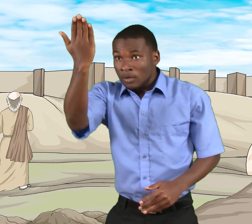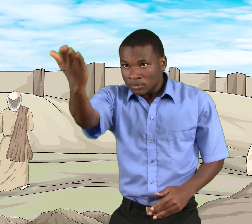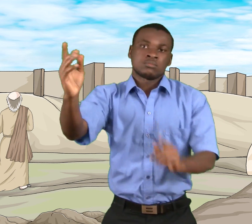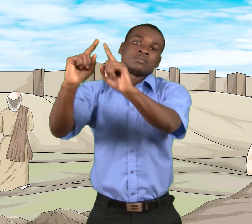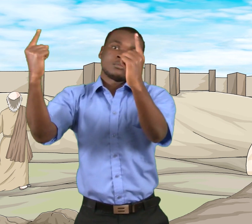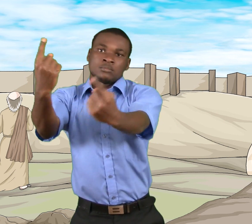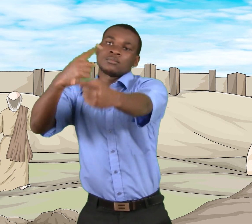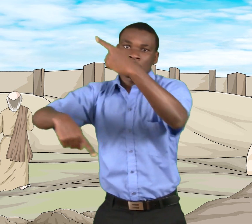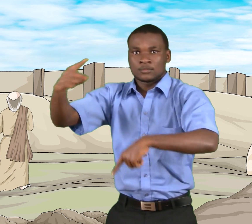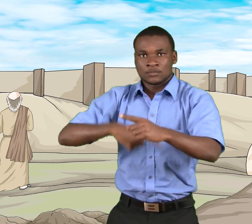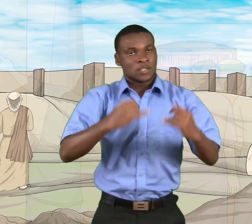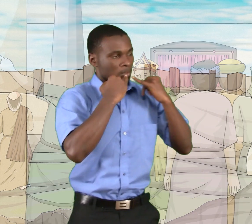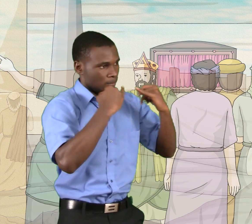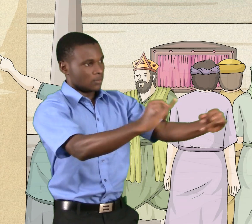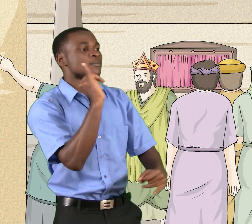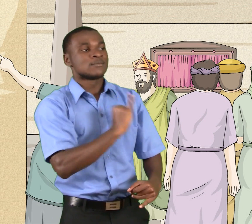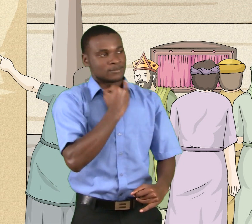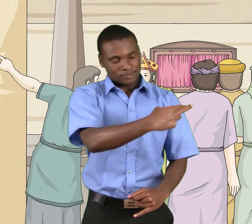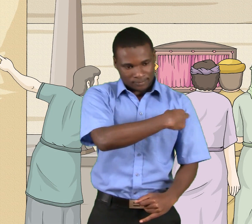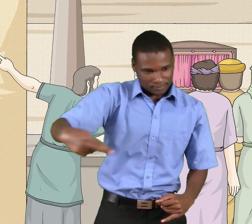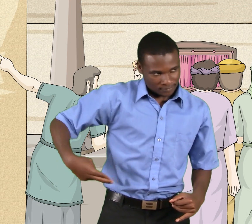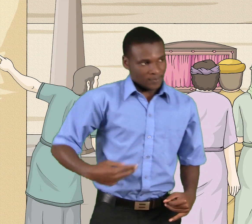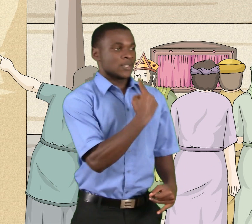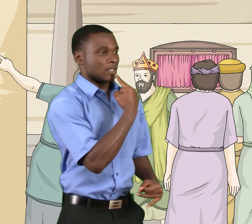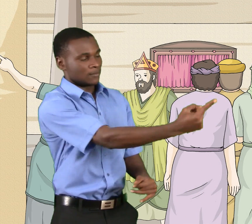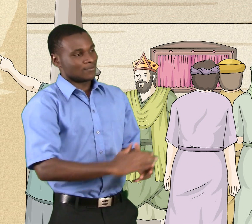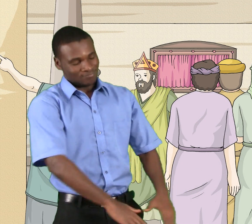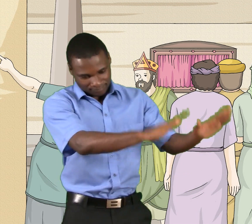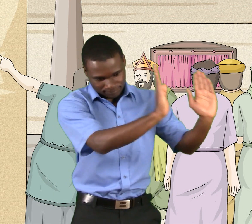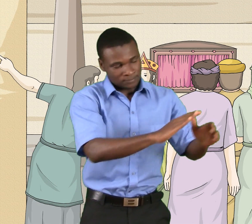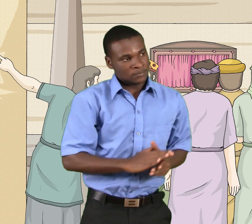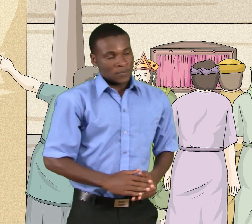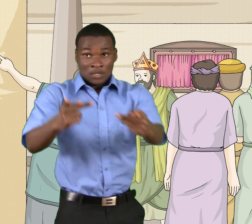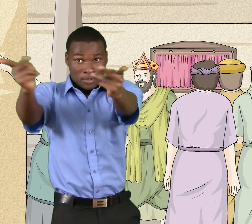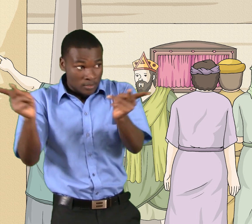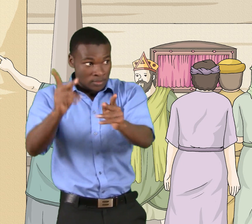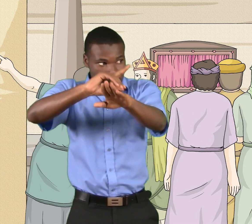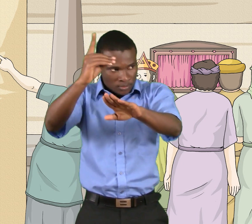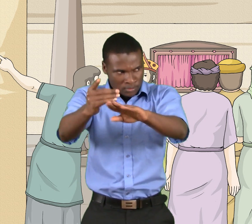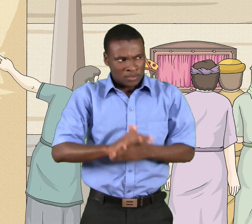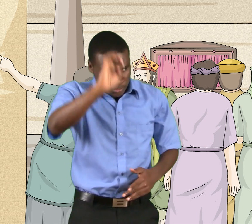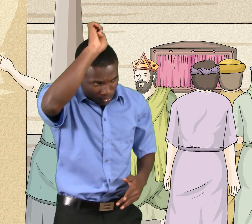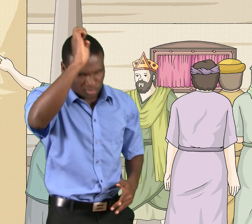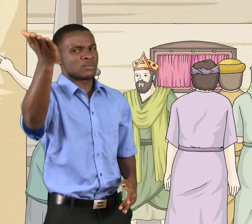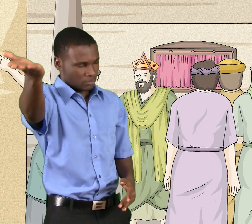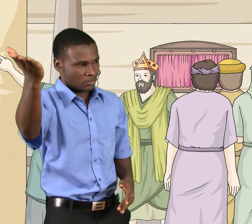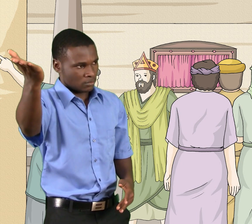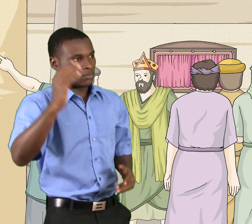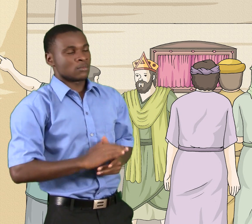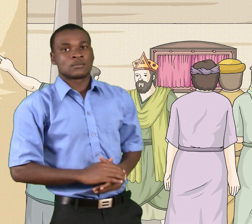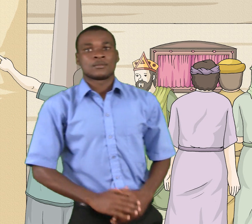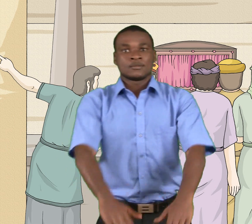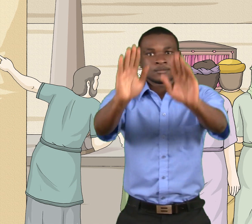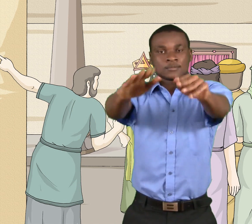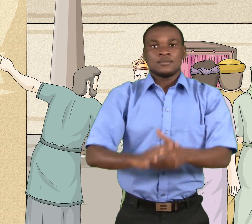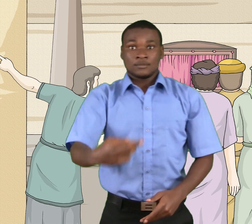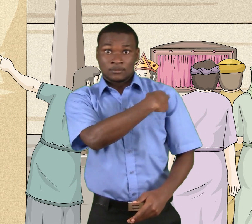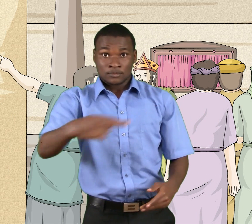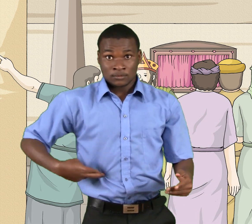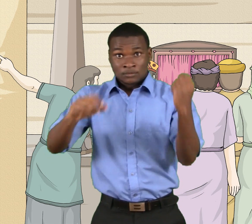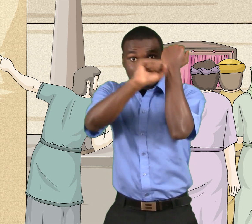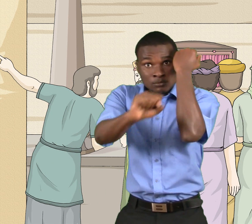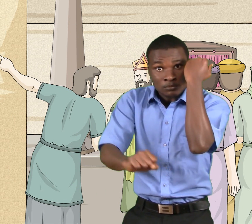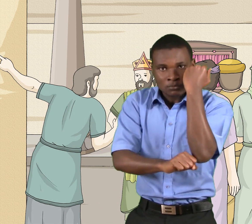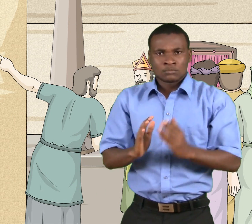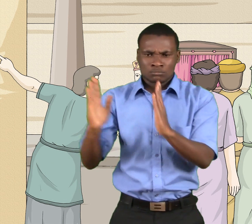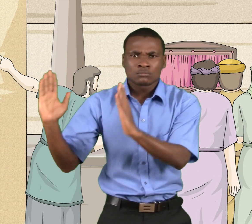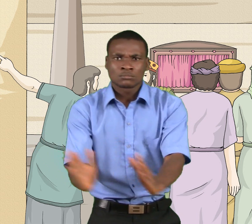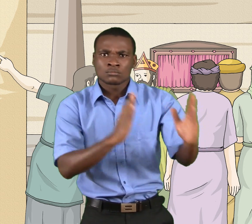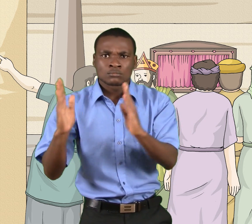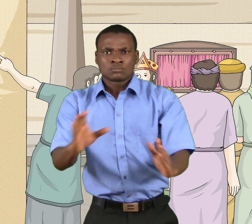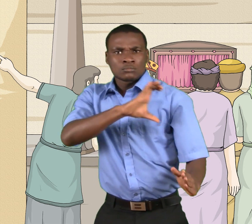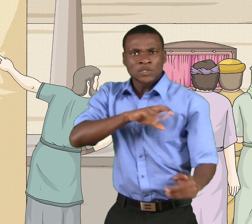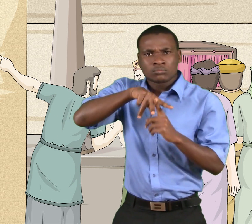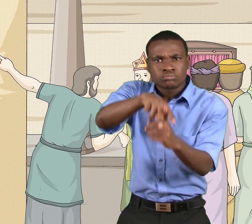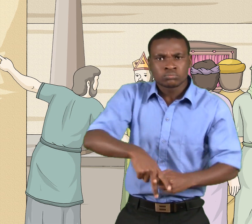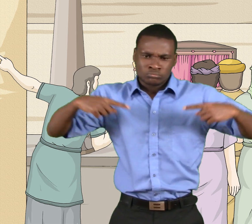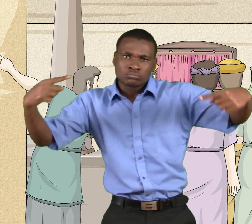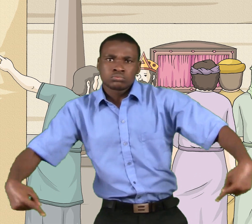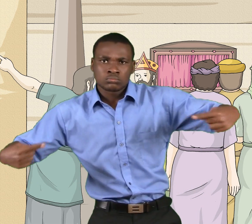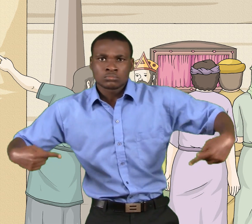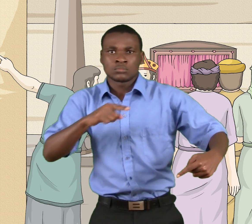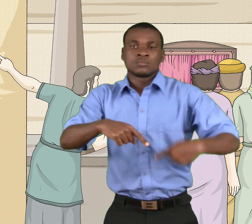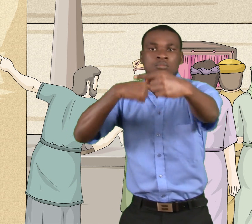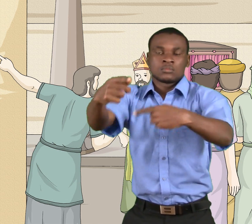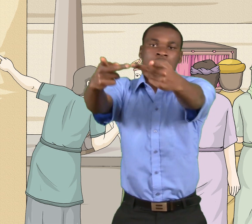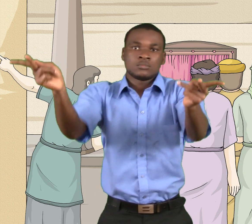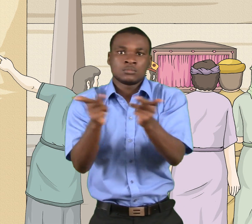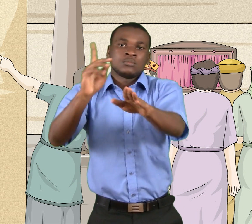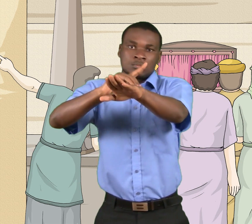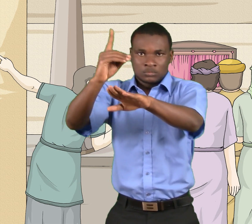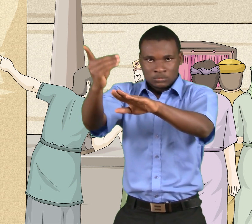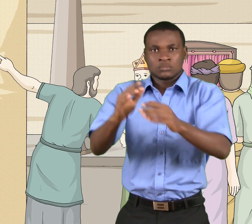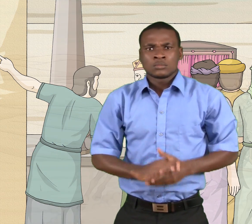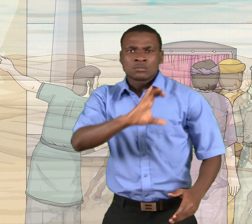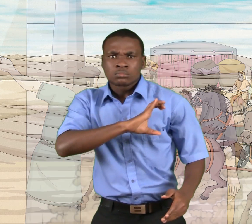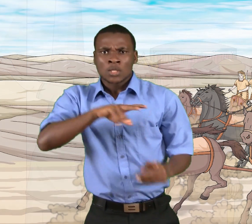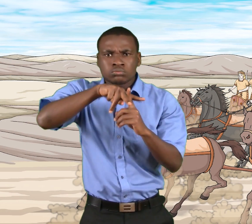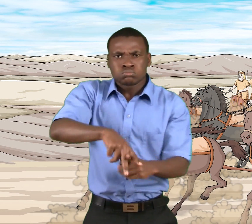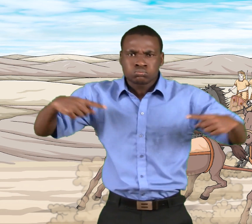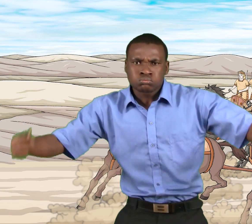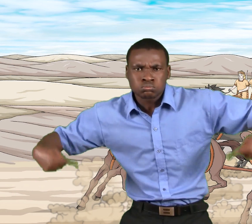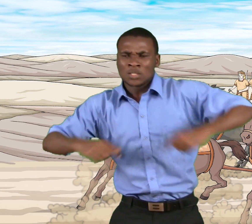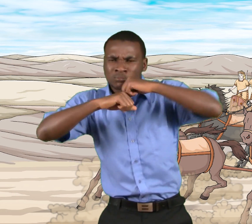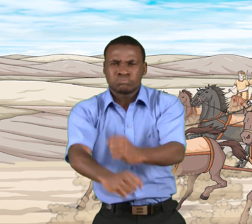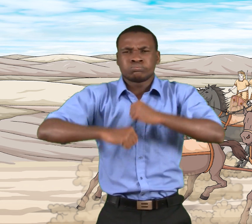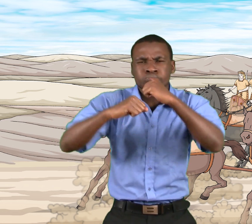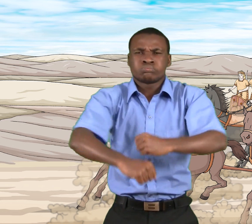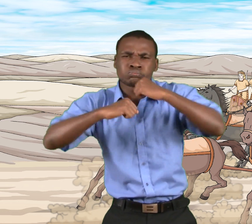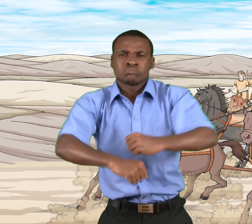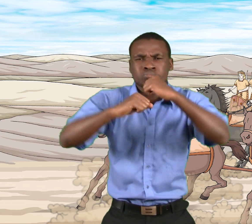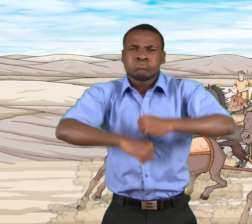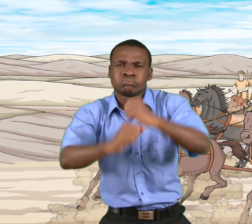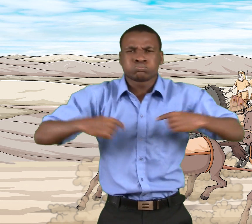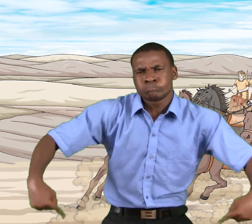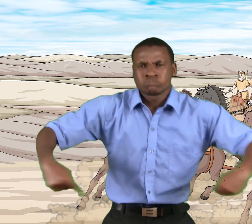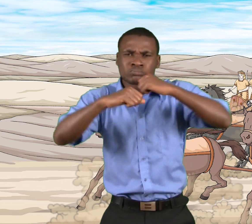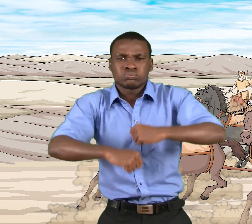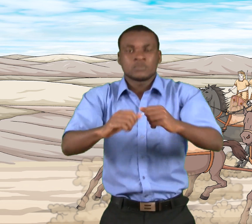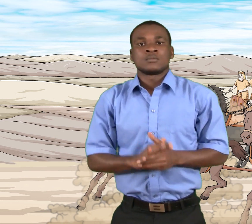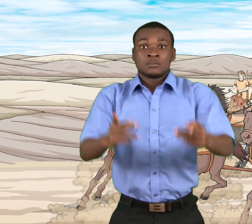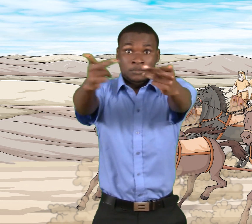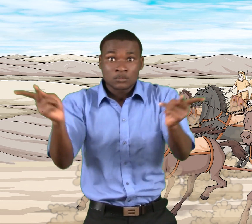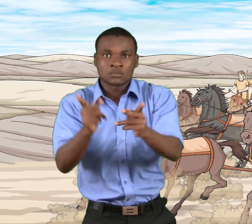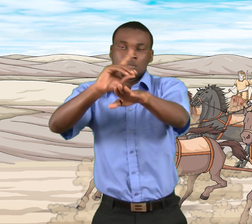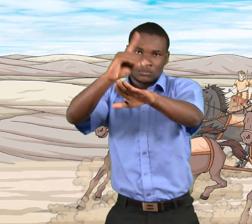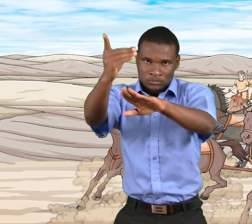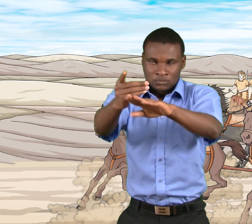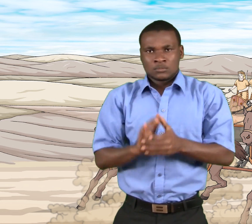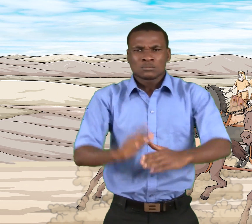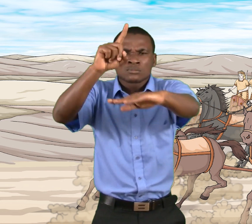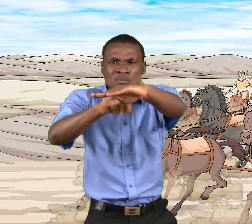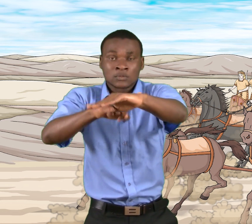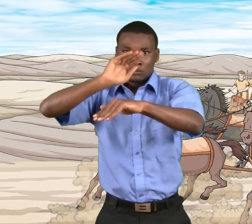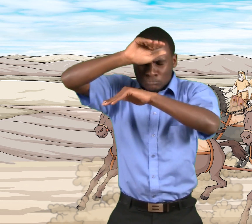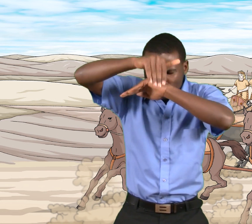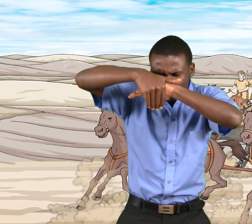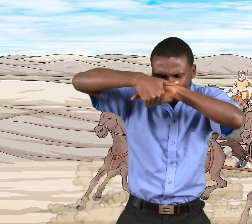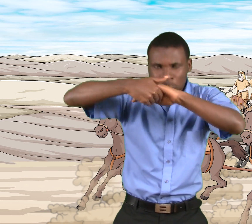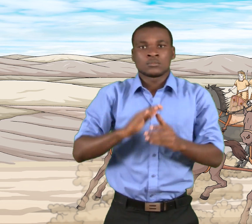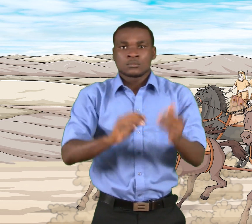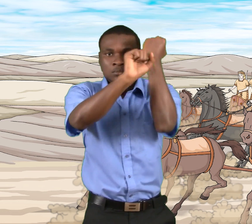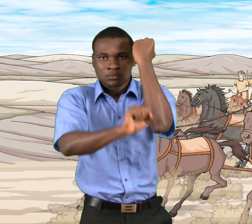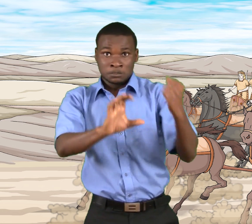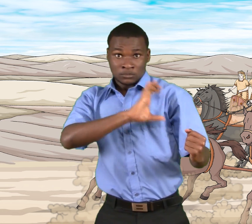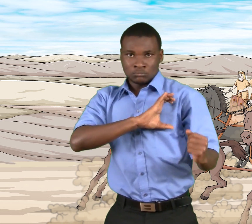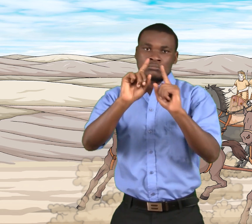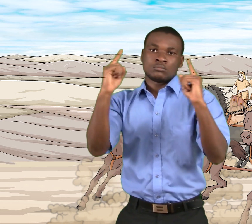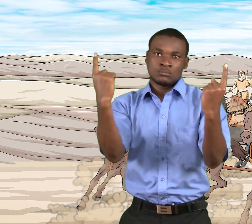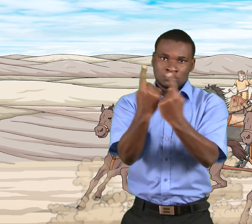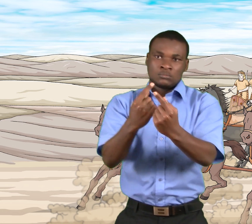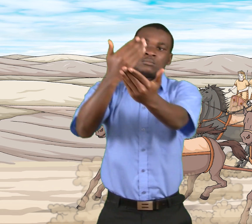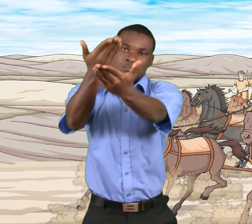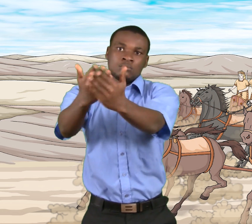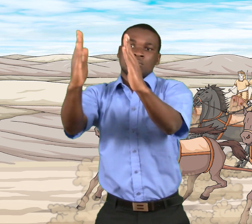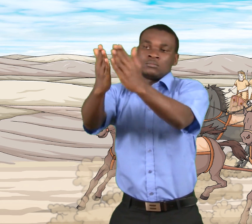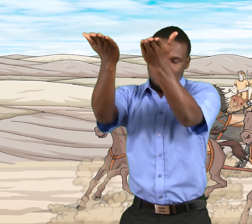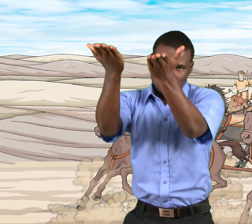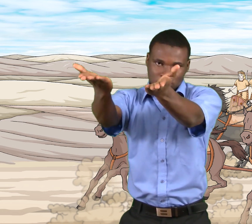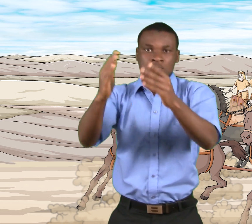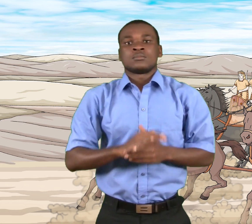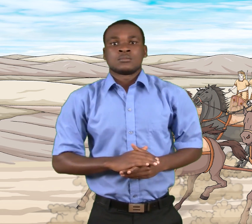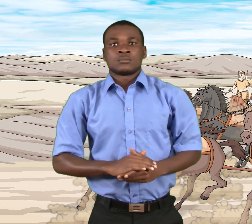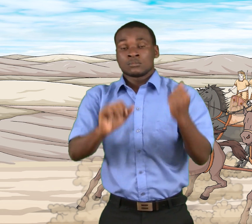On receiving the report, “Elisha is in Dothan,” the king of Aram sent horses, chariots, and a great army.